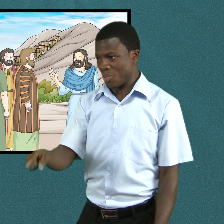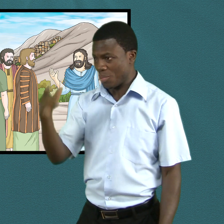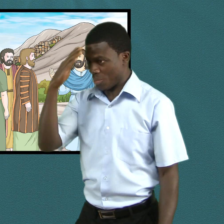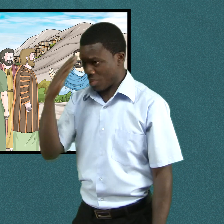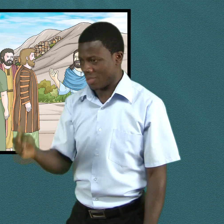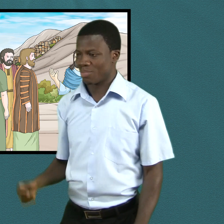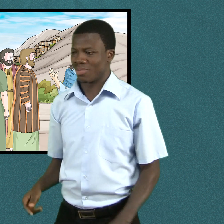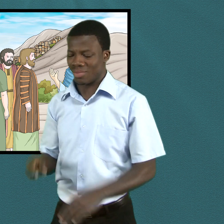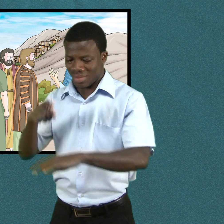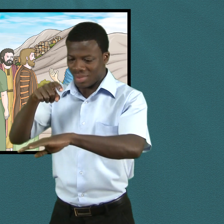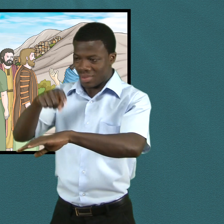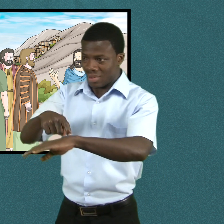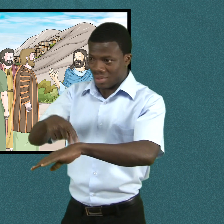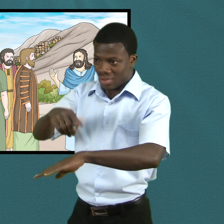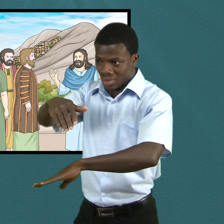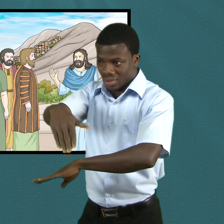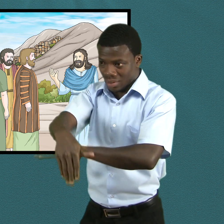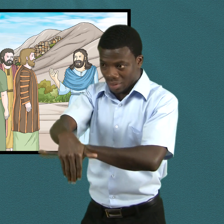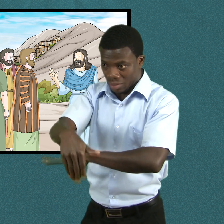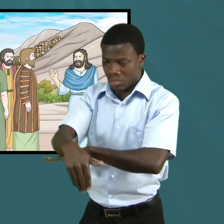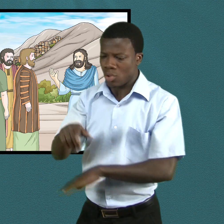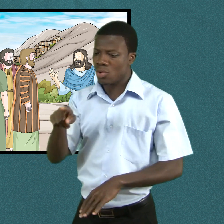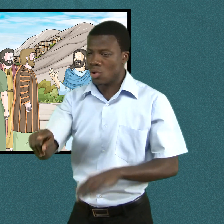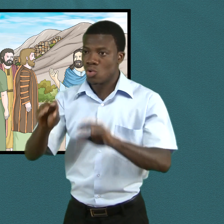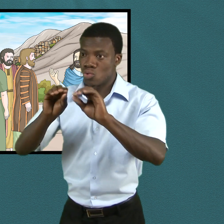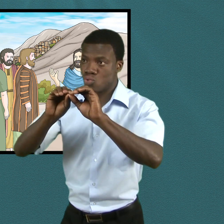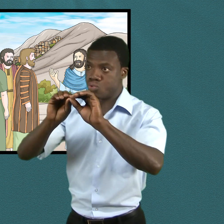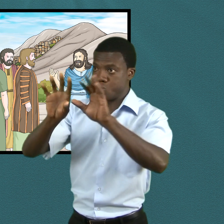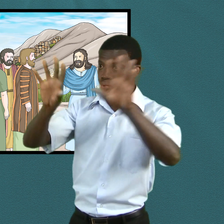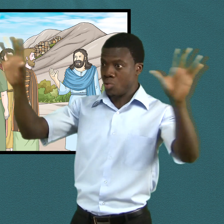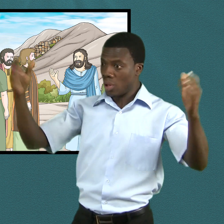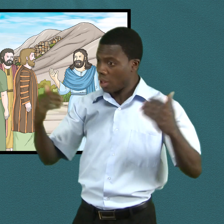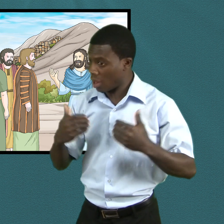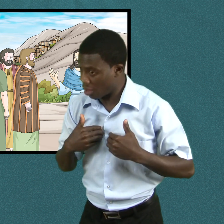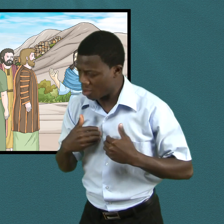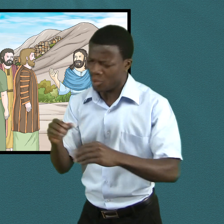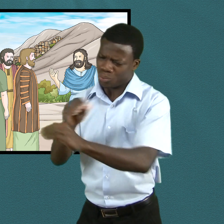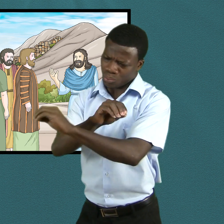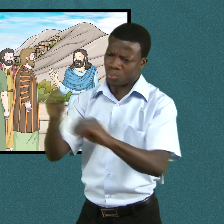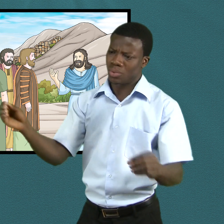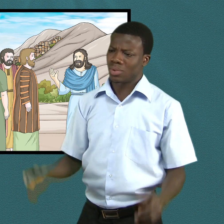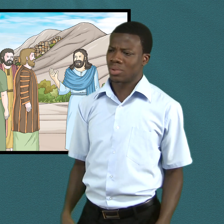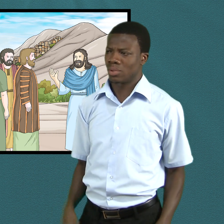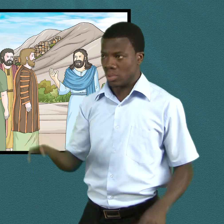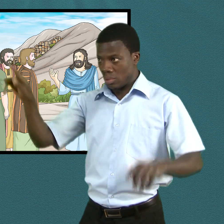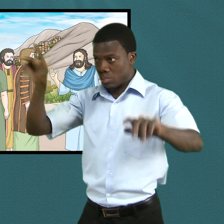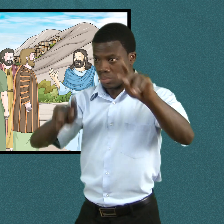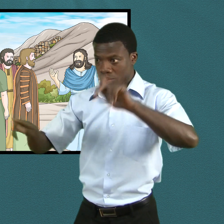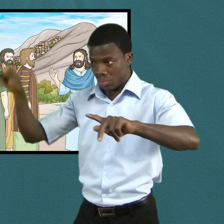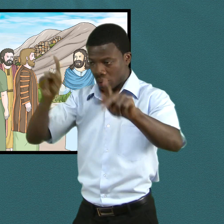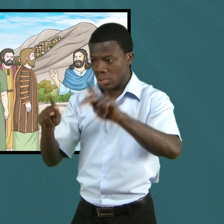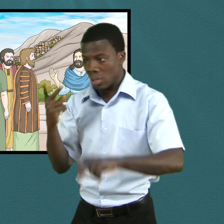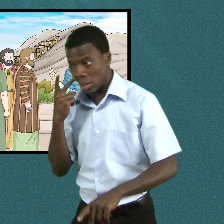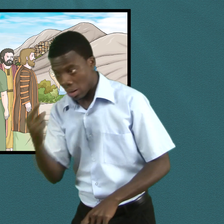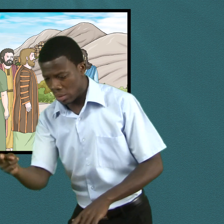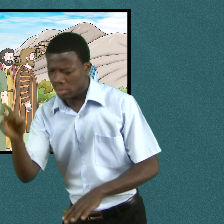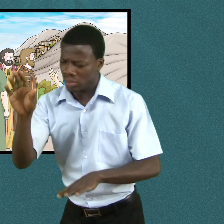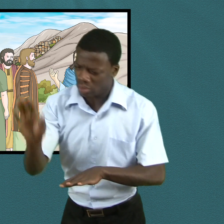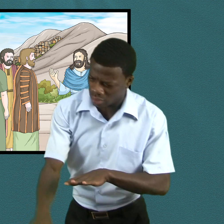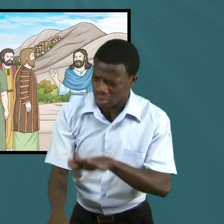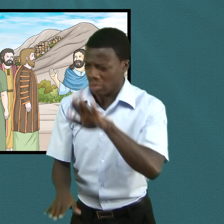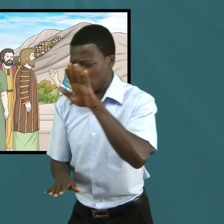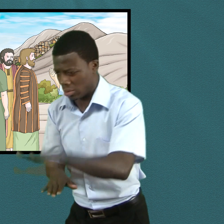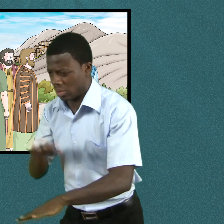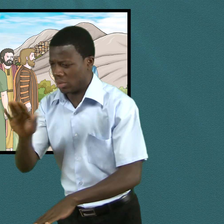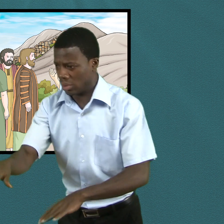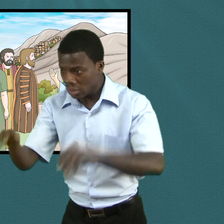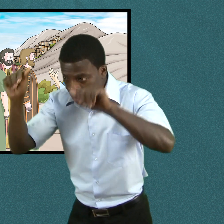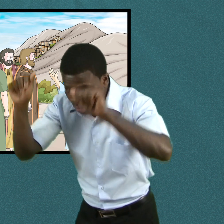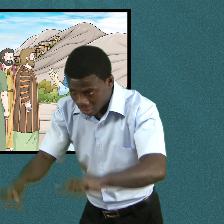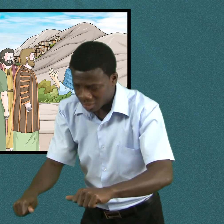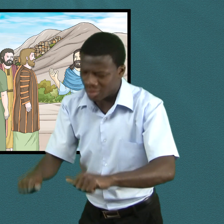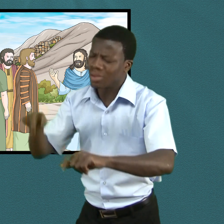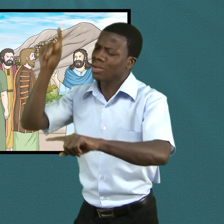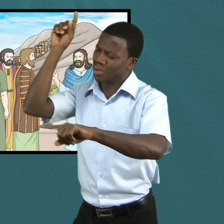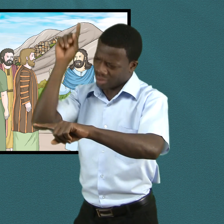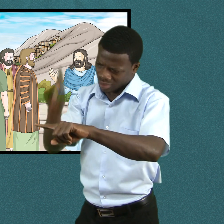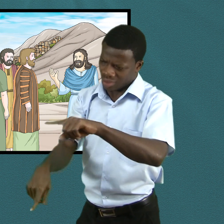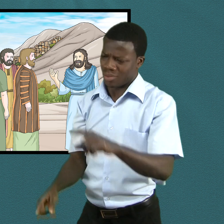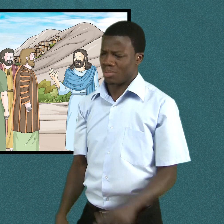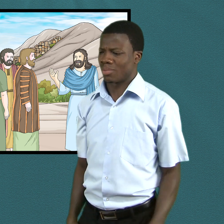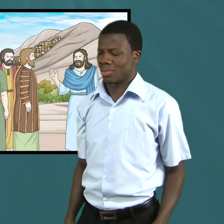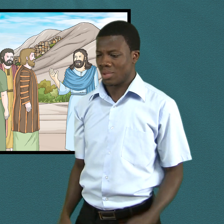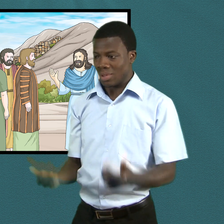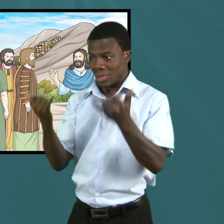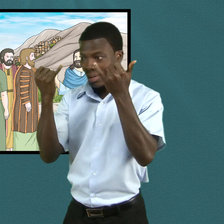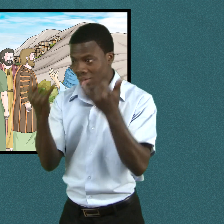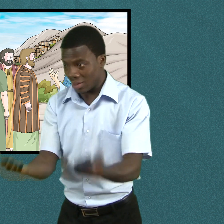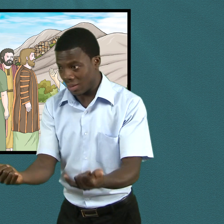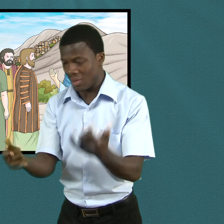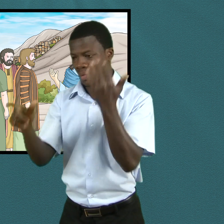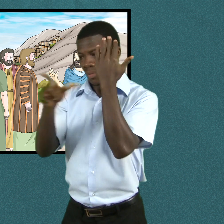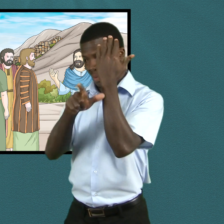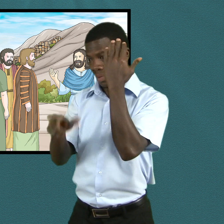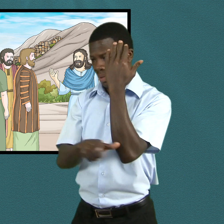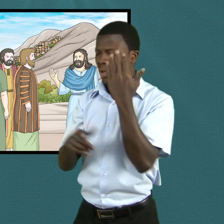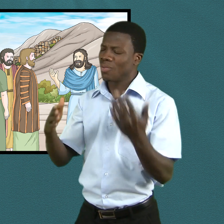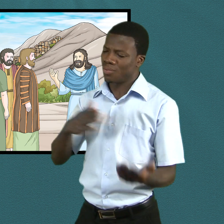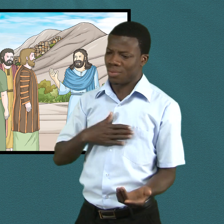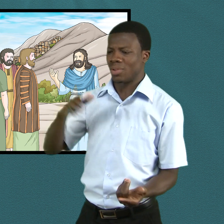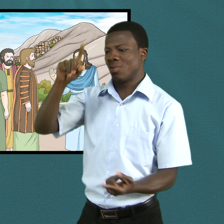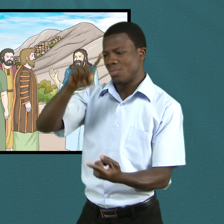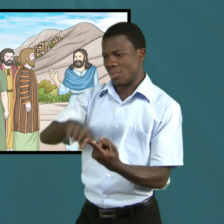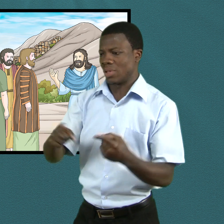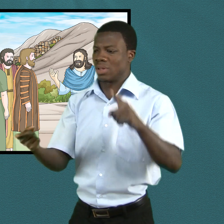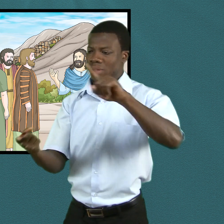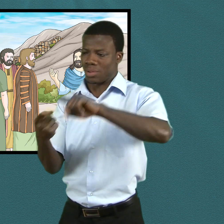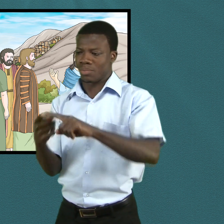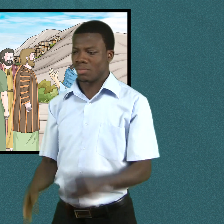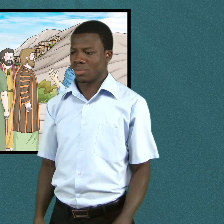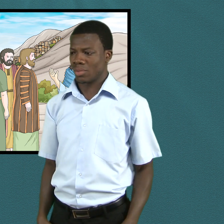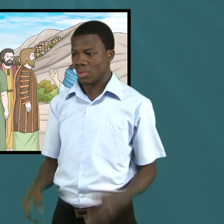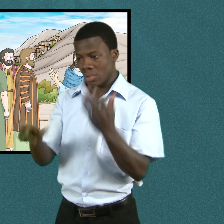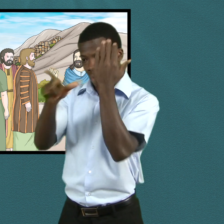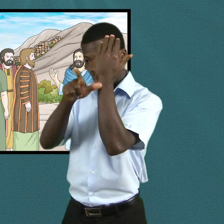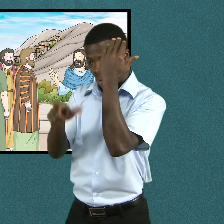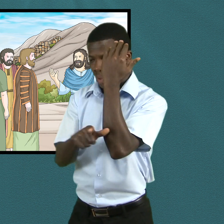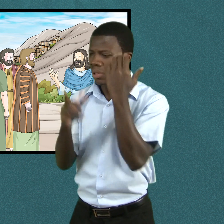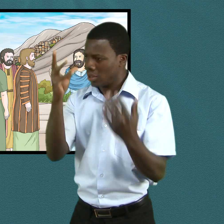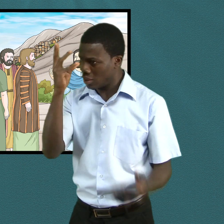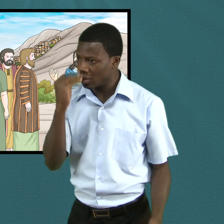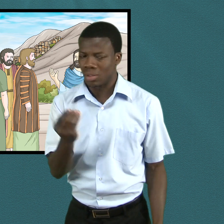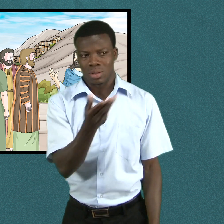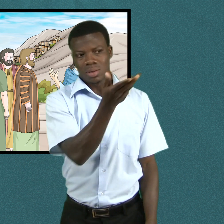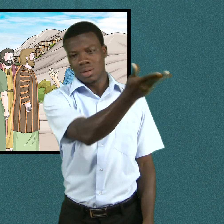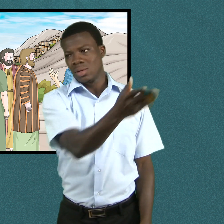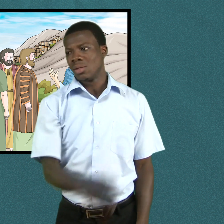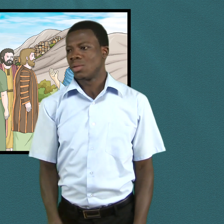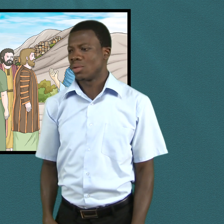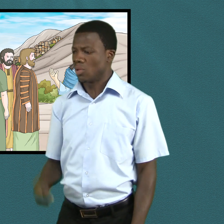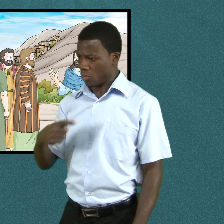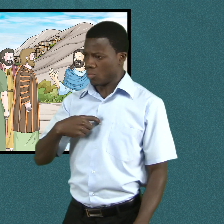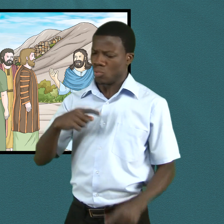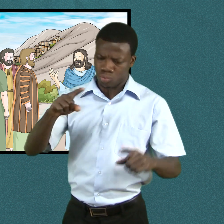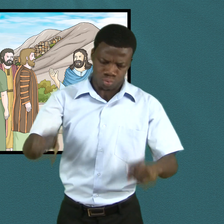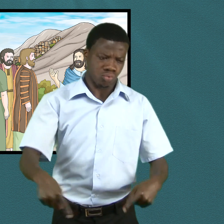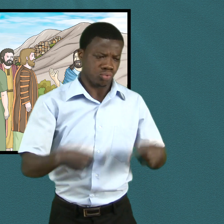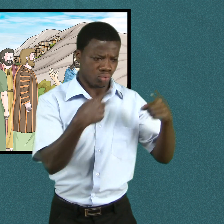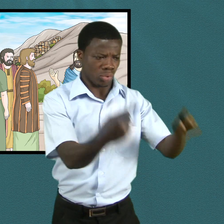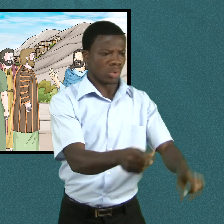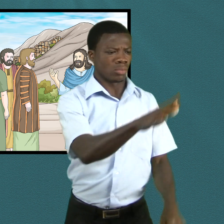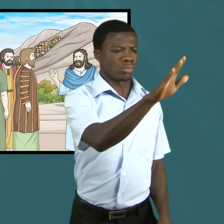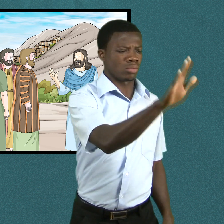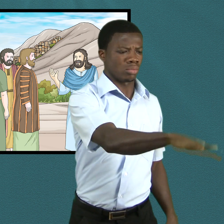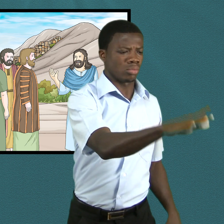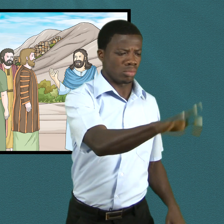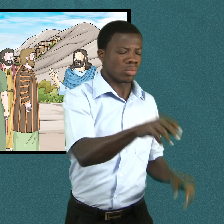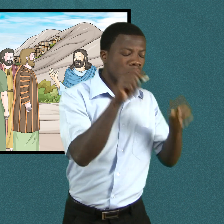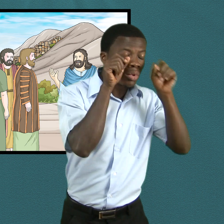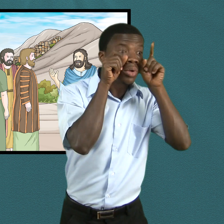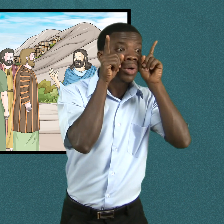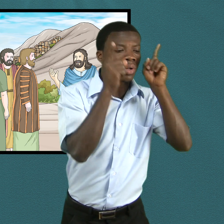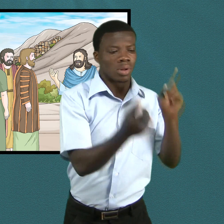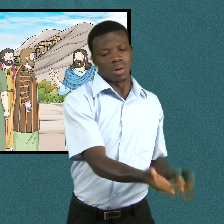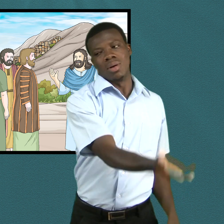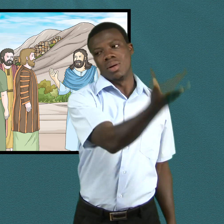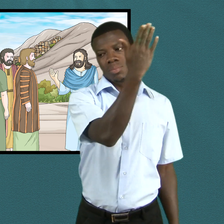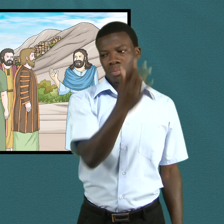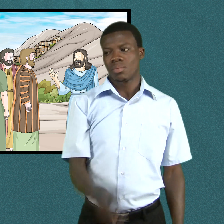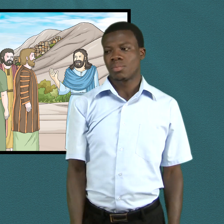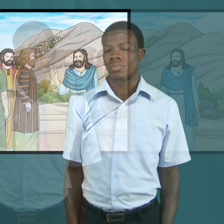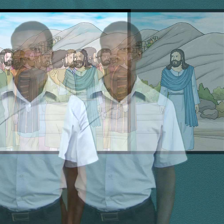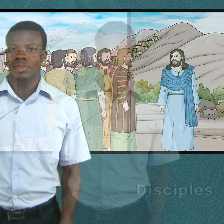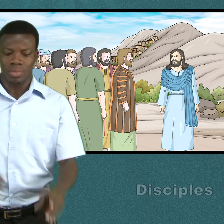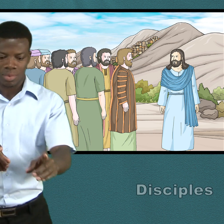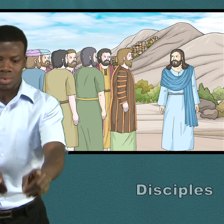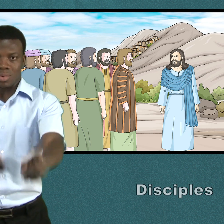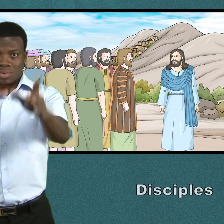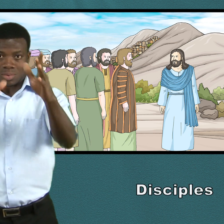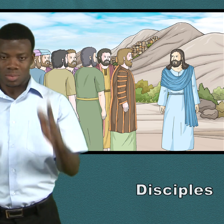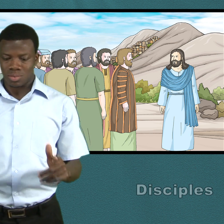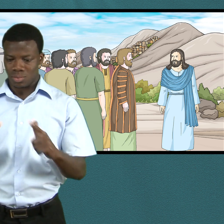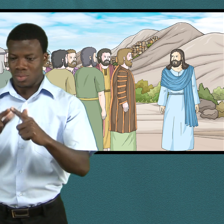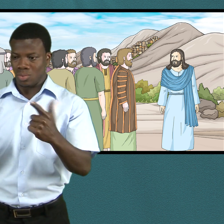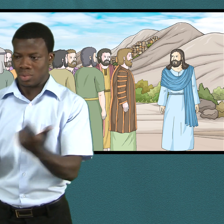After He had said this, He told them, “Our friend Lazarus has fallen asleep, but I am going there to wake him up.”